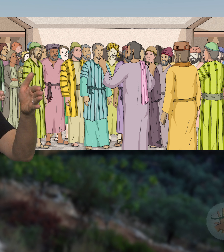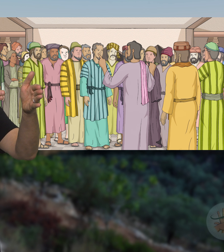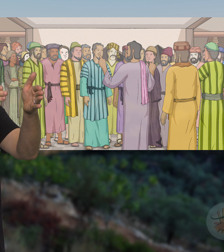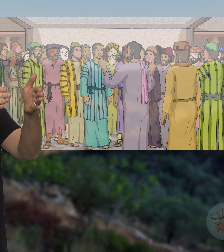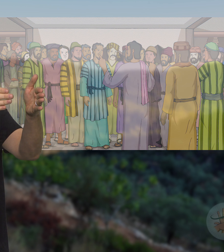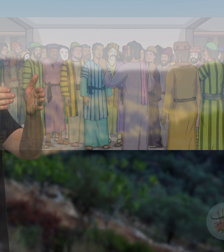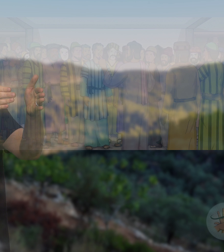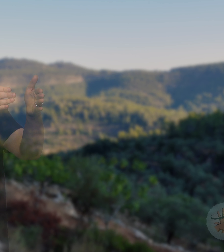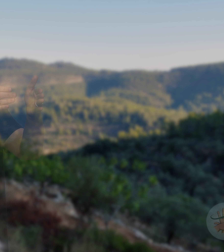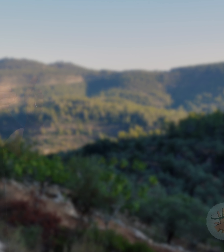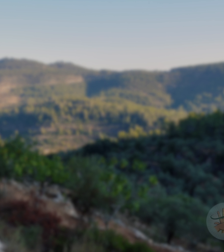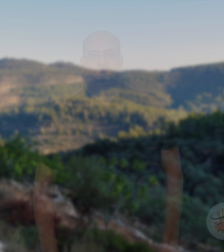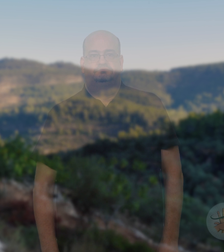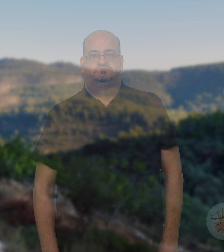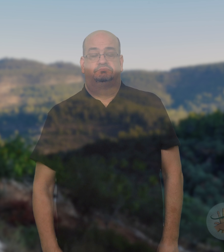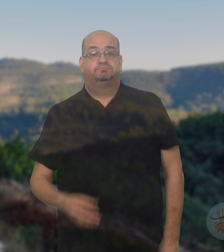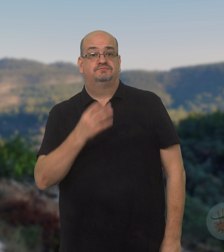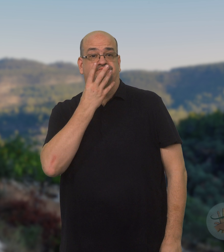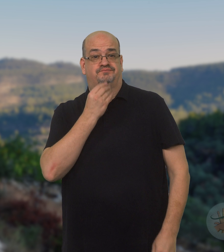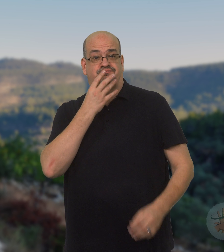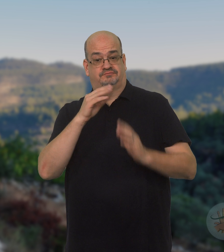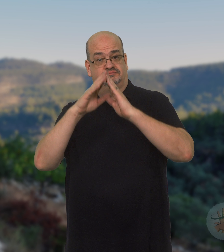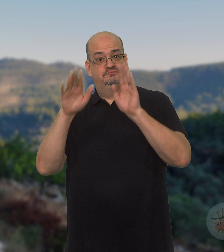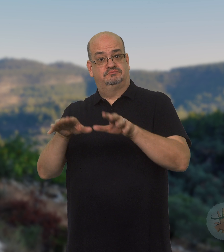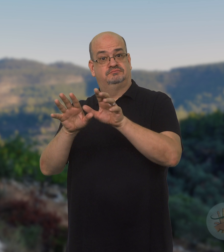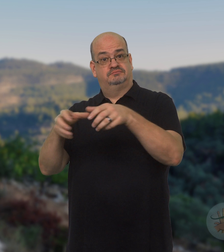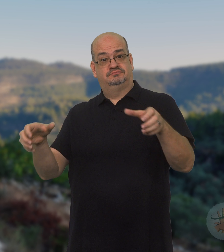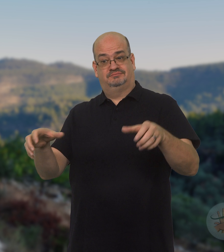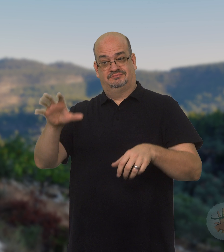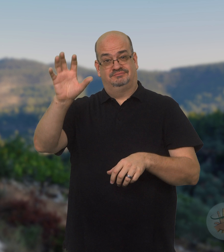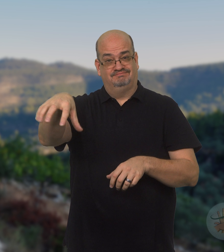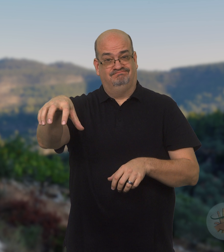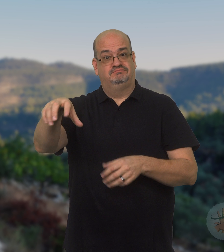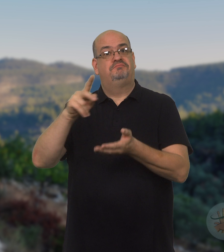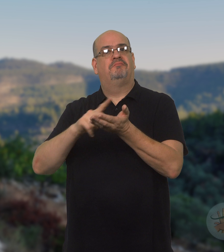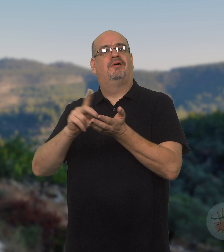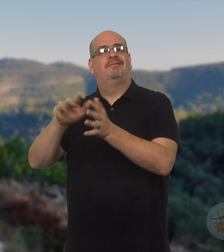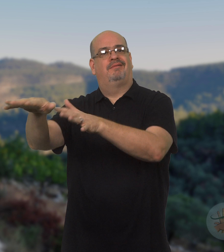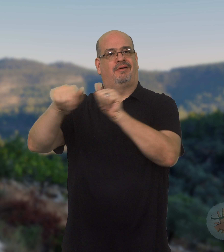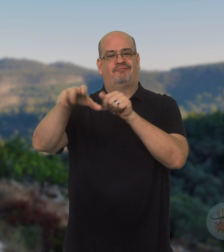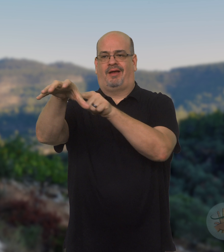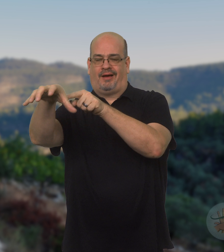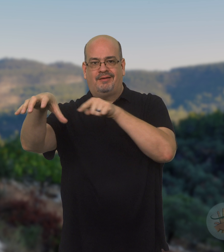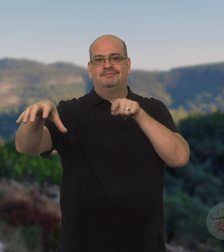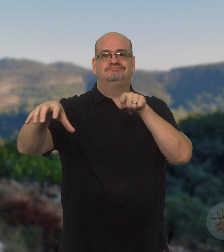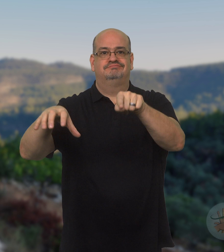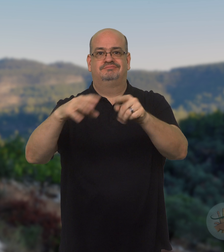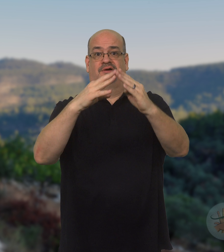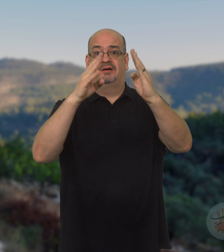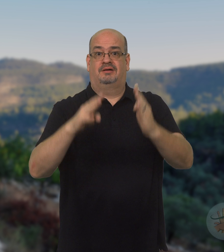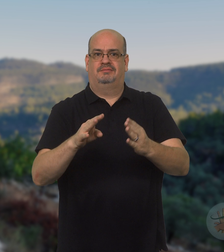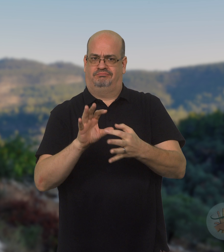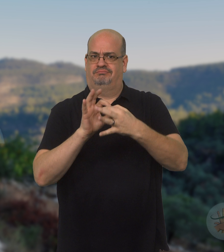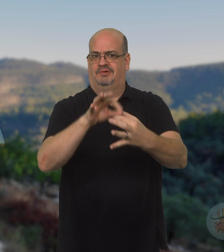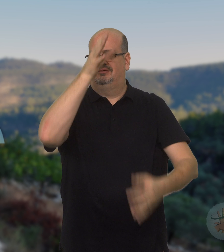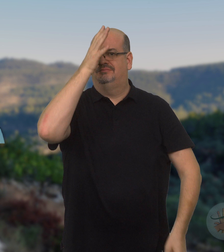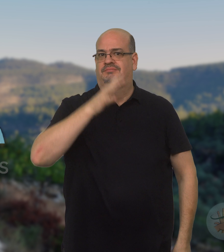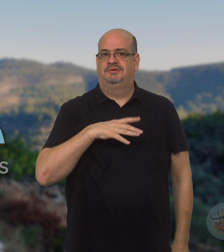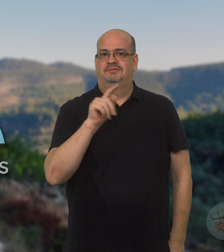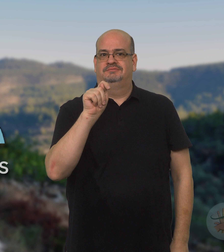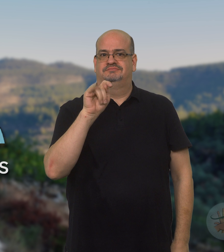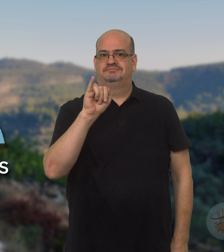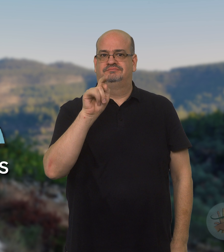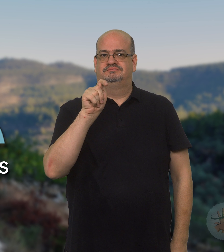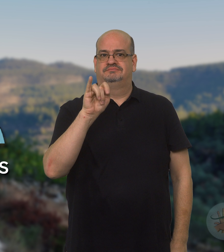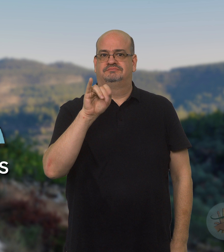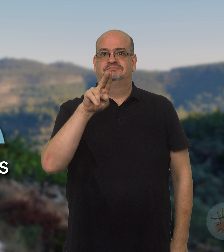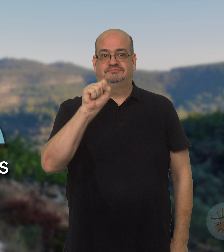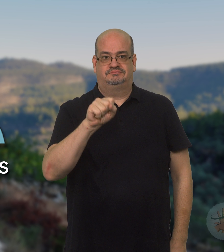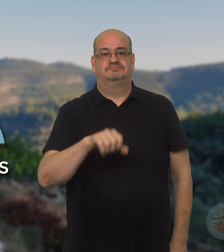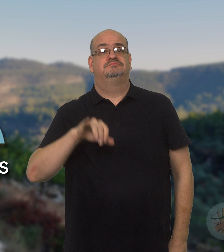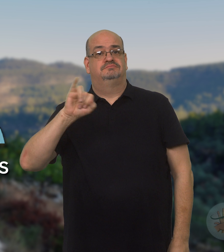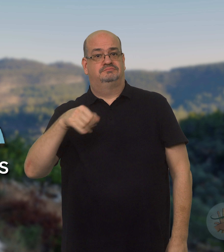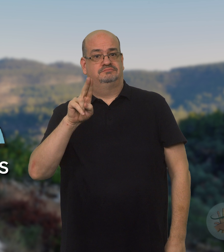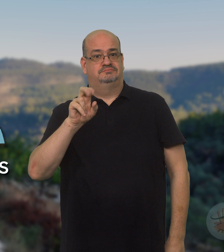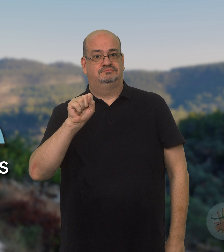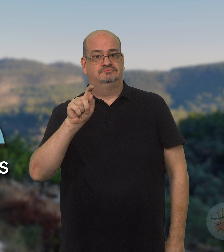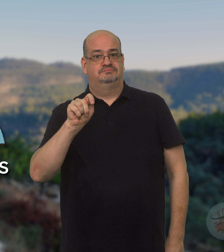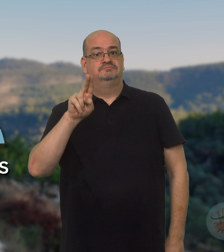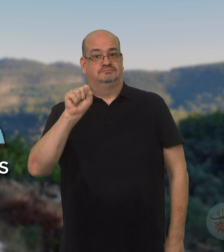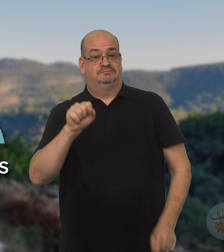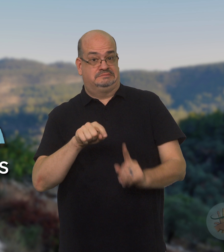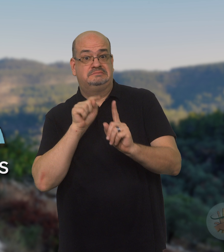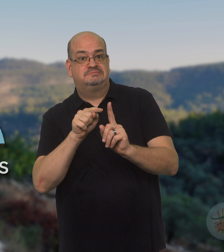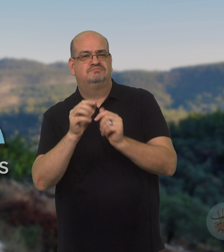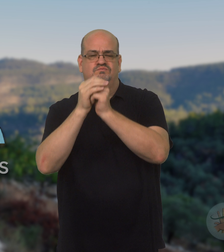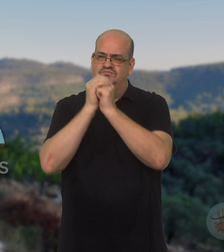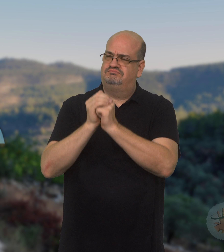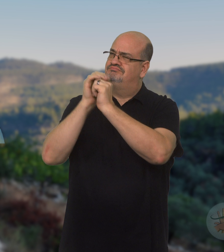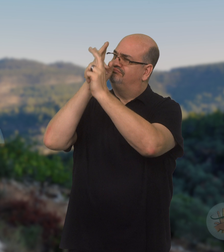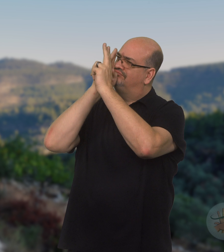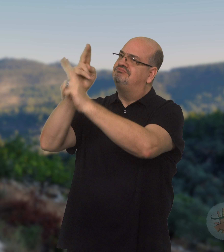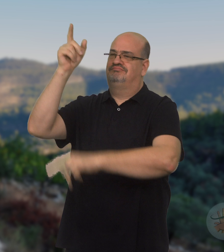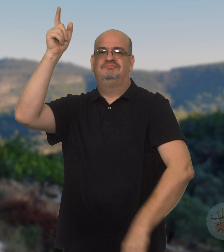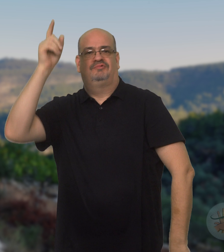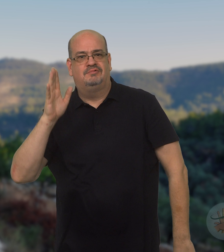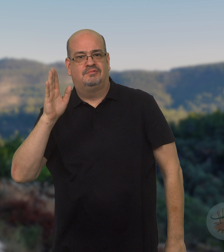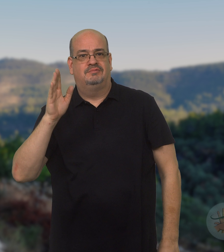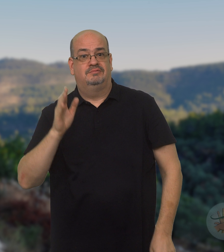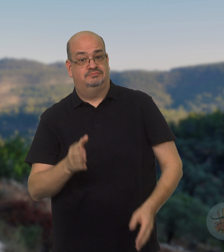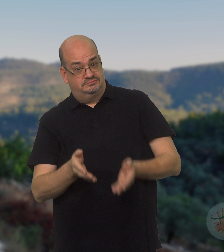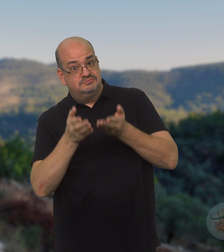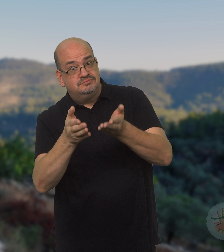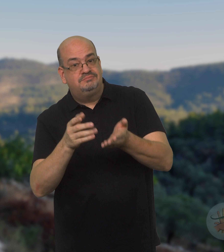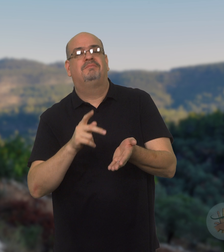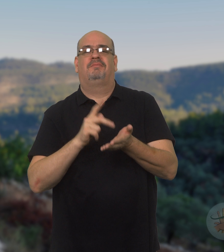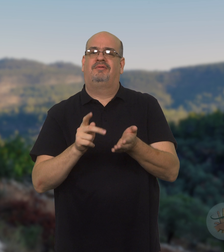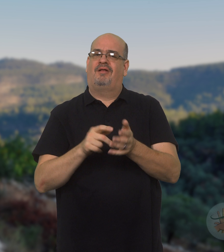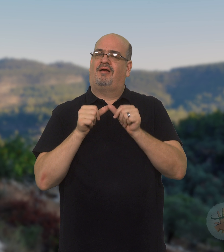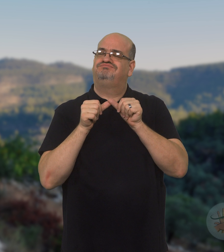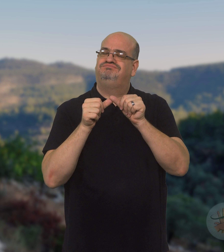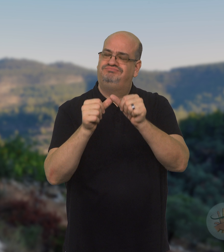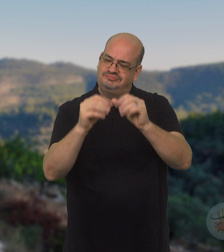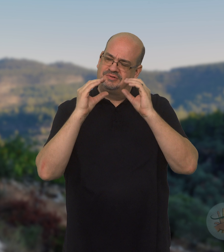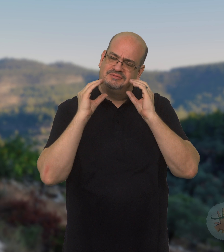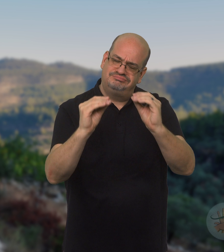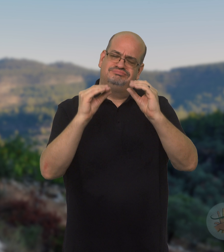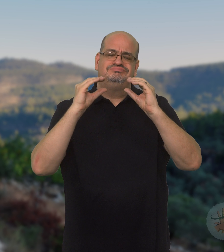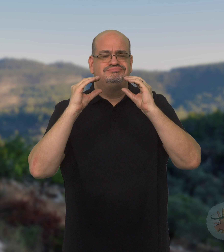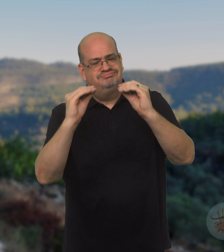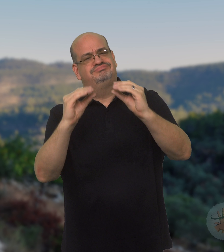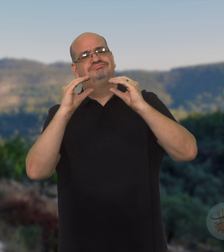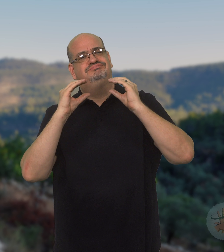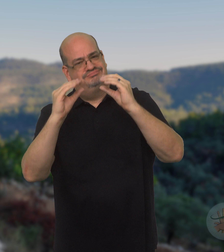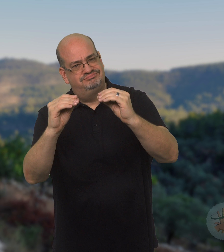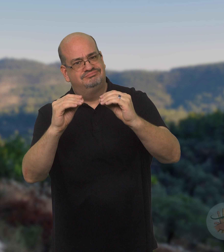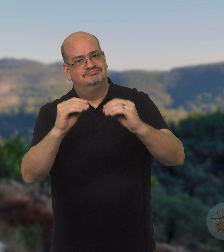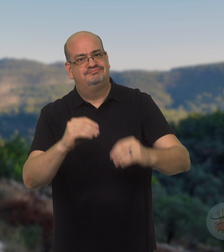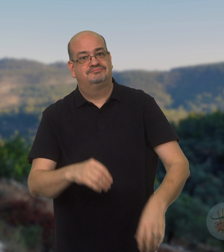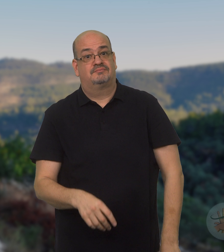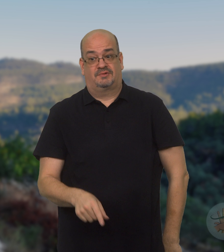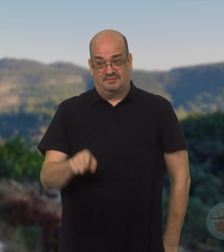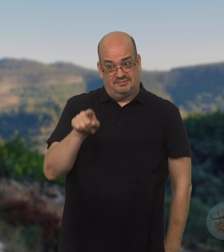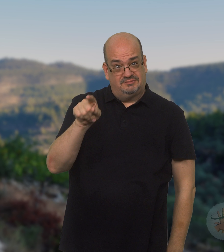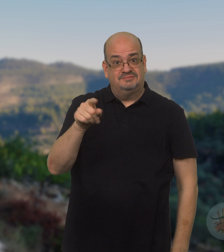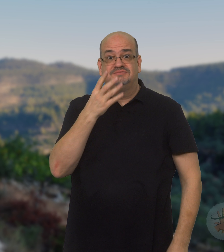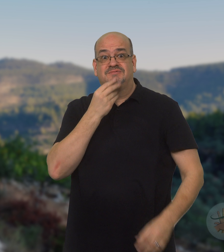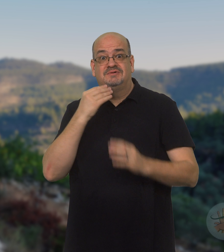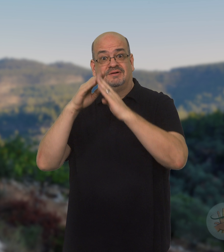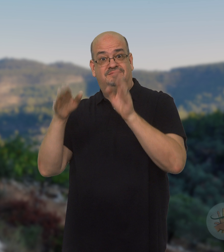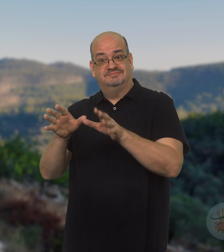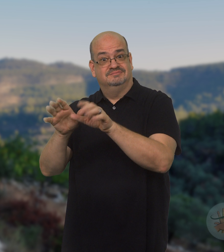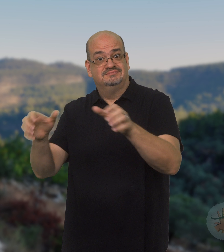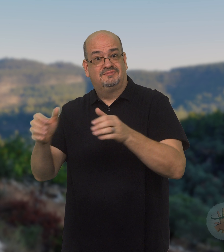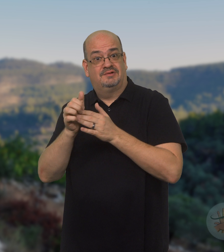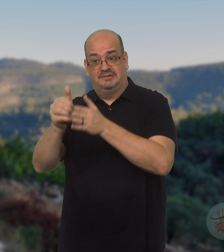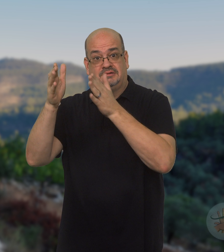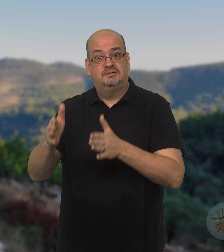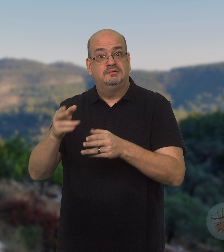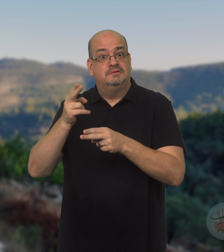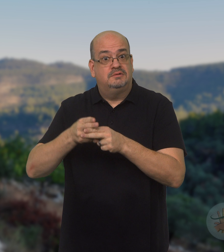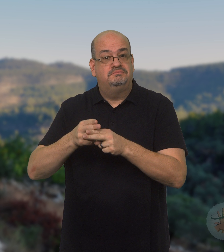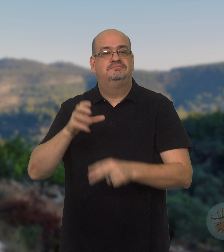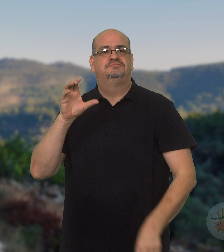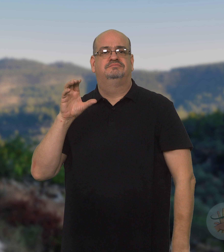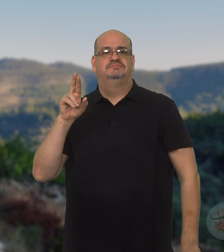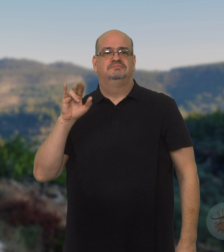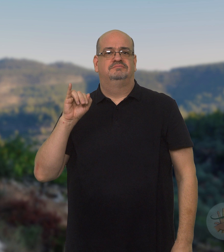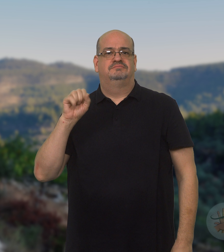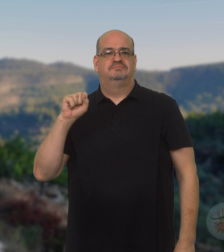So Paul left the synagogue and went next door to the house of Titus Justus, a worshiper of God.